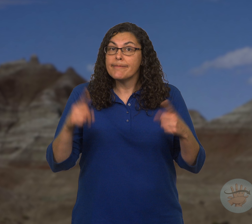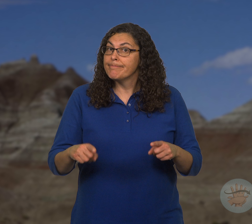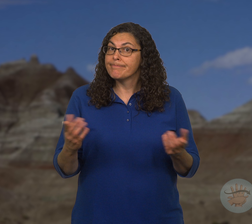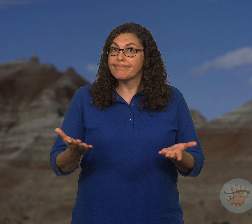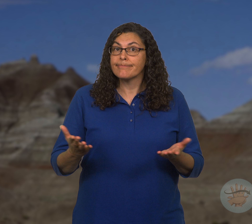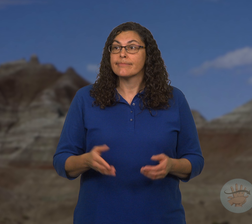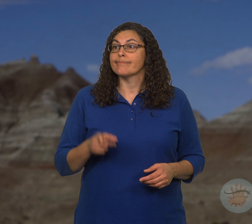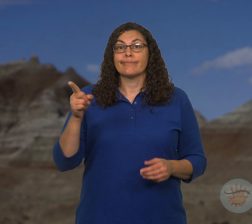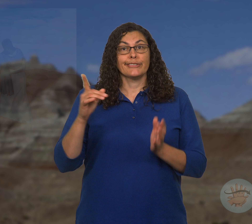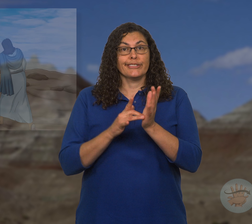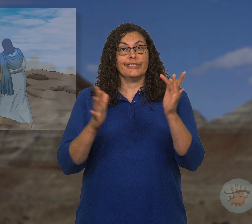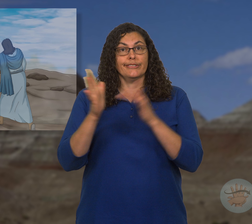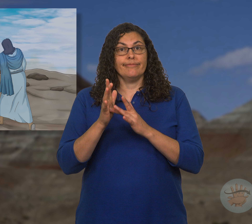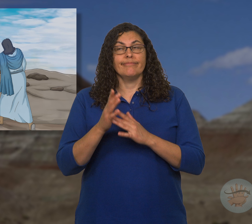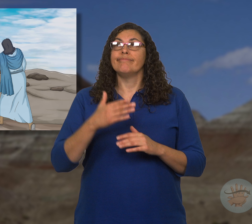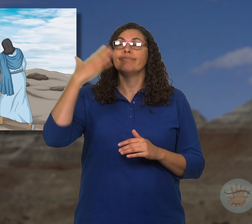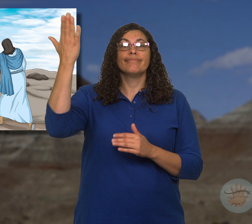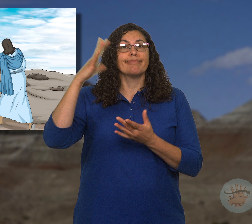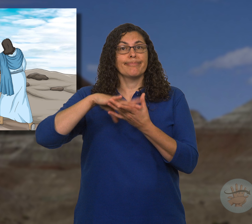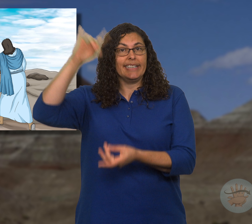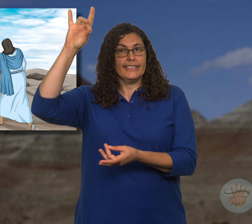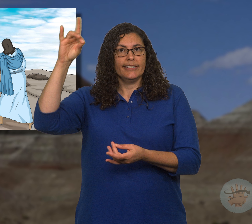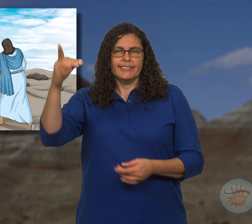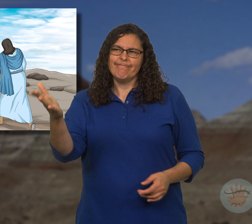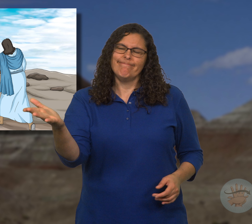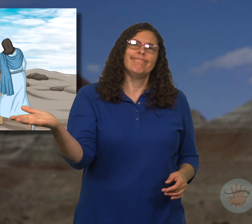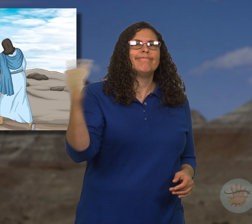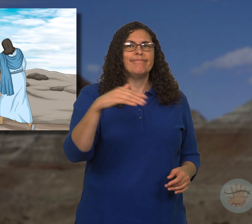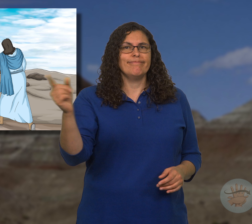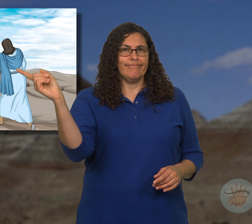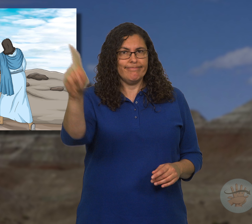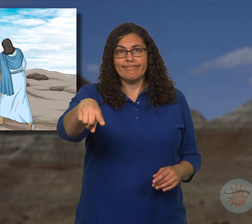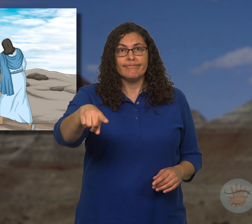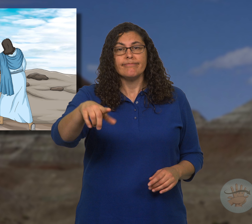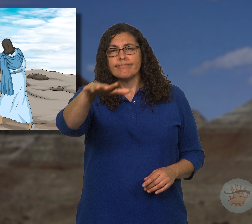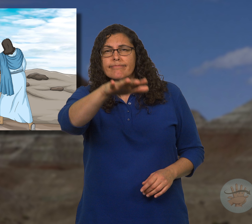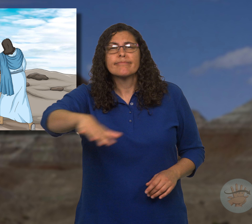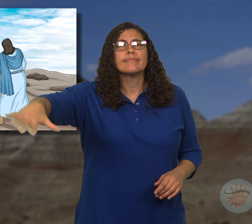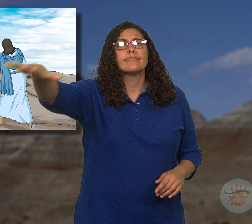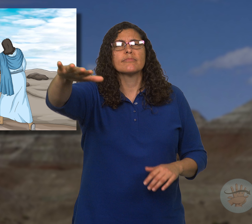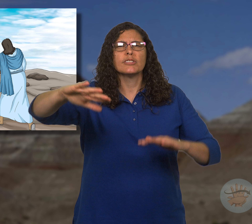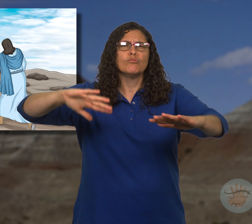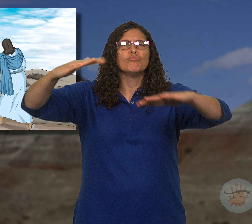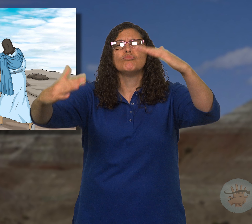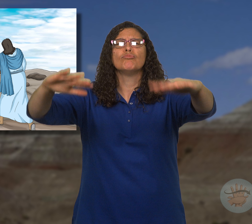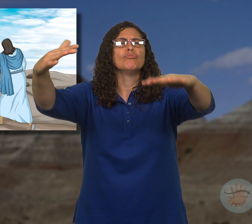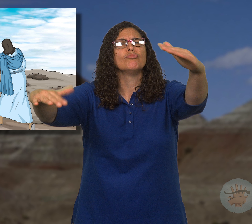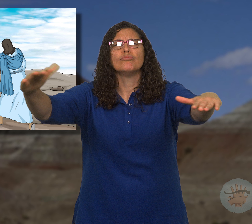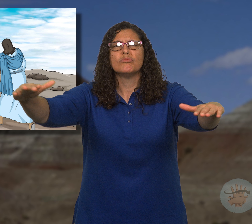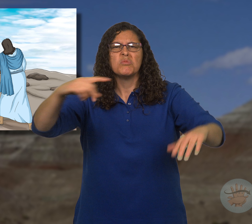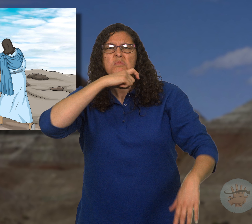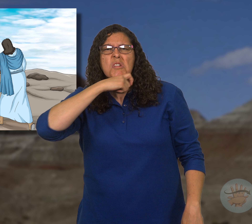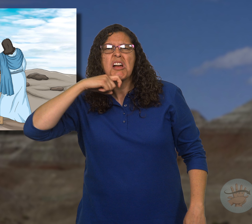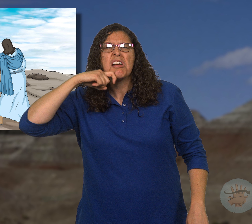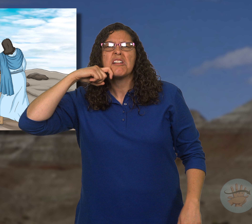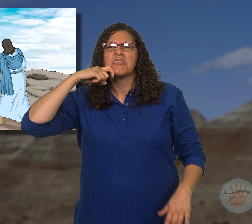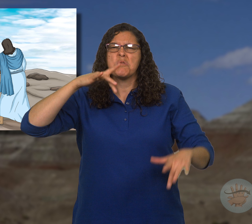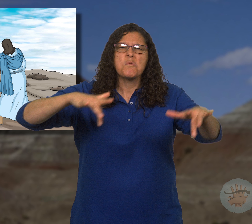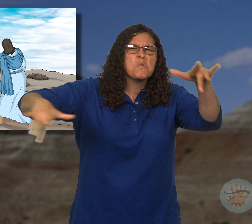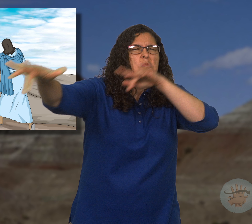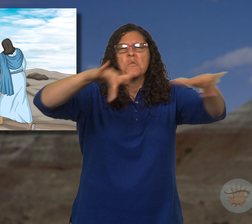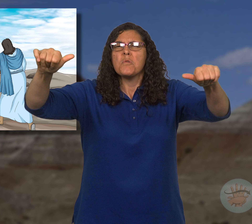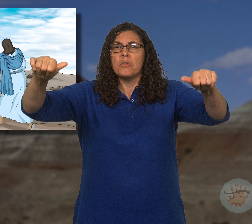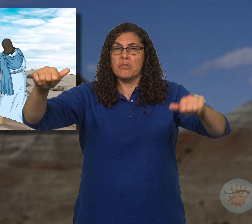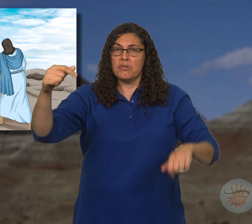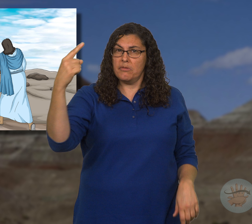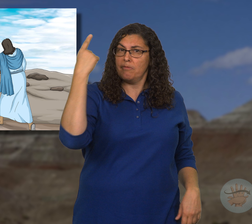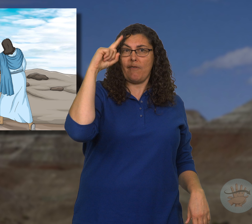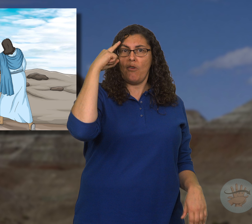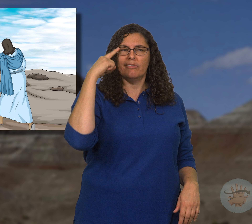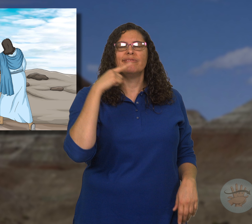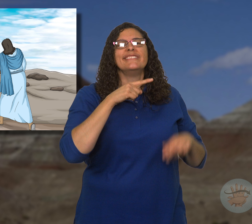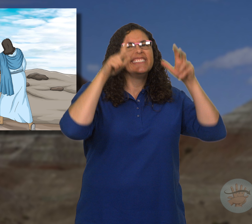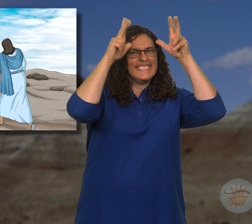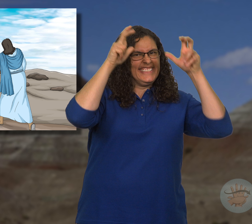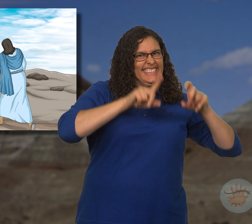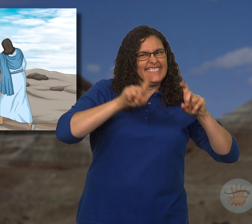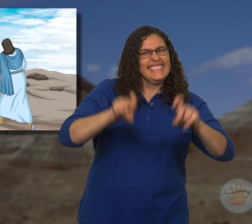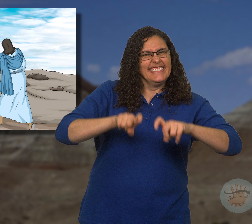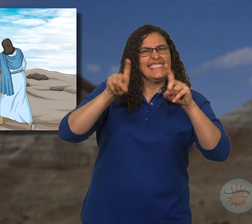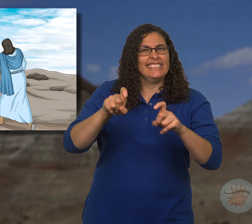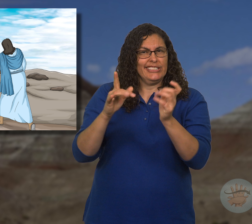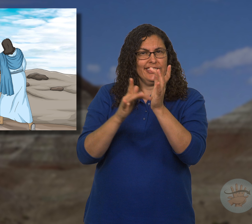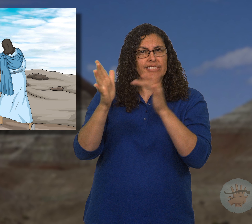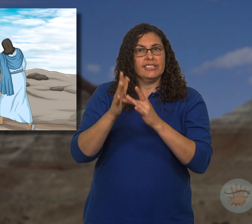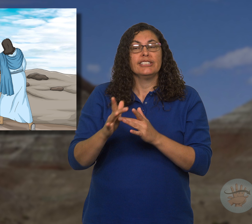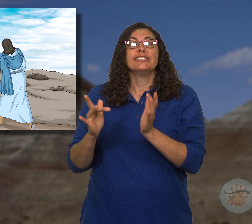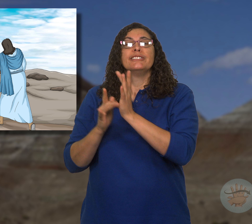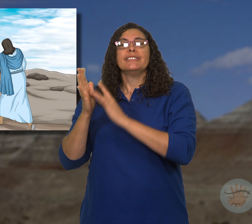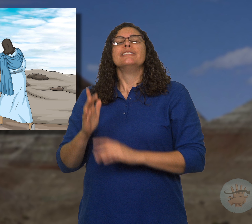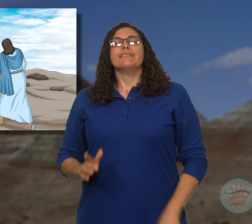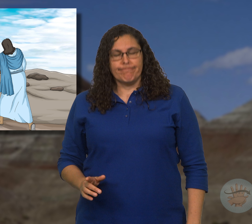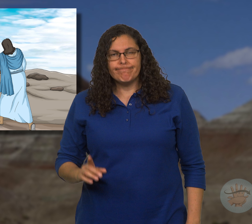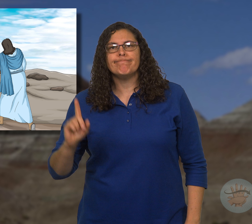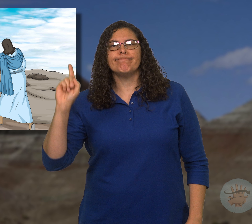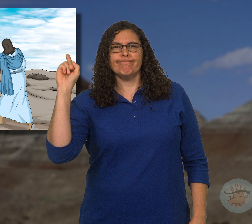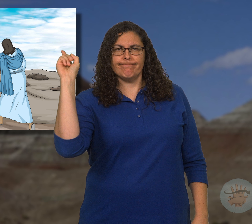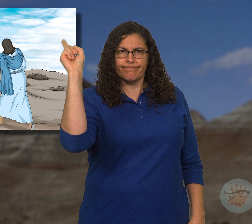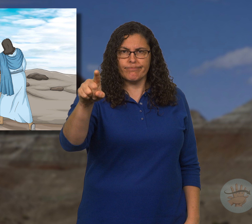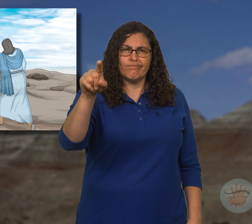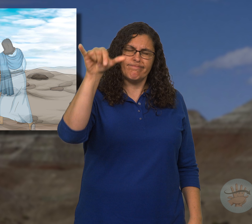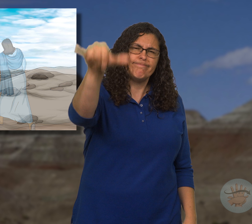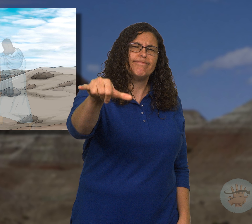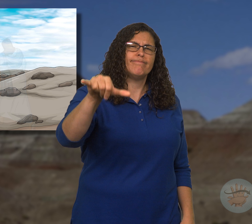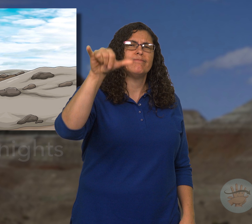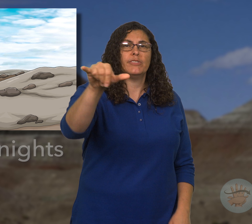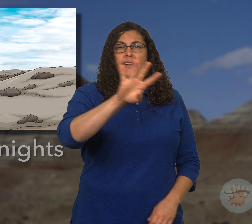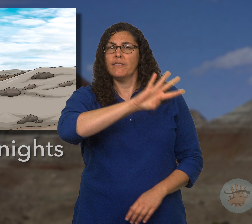Then Jesus was led by the Spirit into the wilderness to be tempted by the devil.